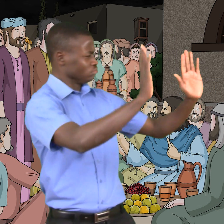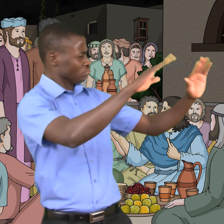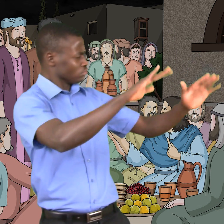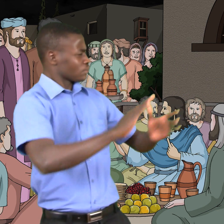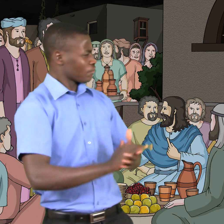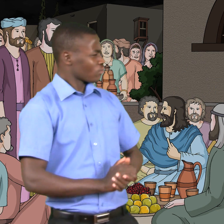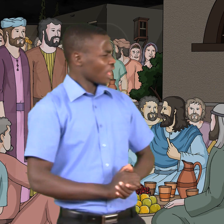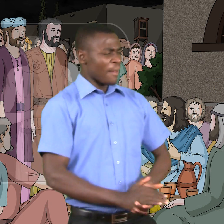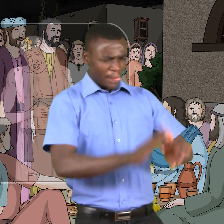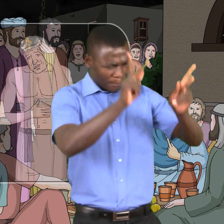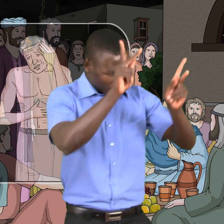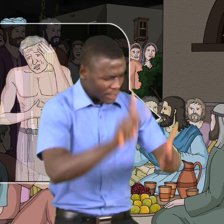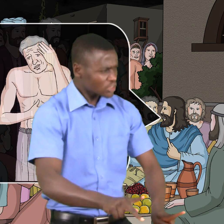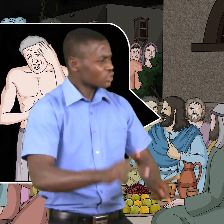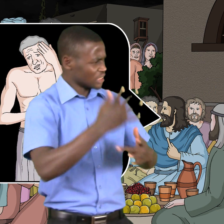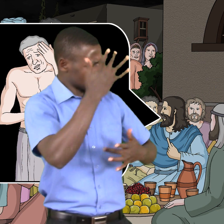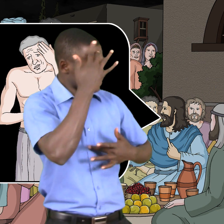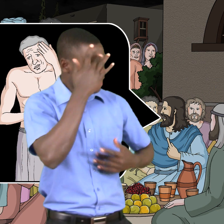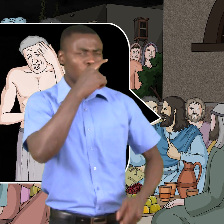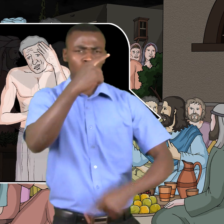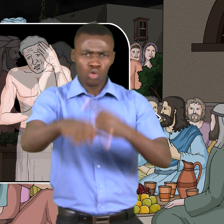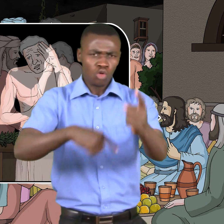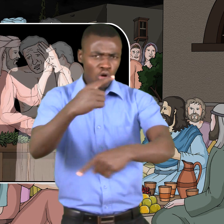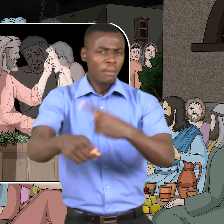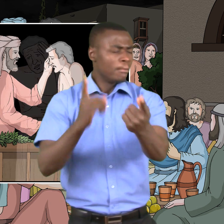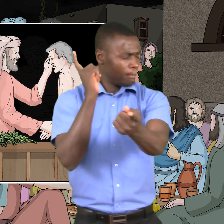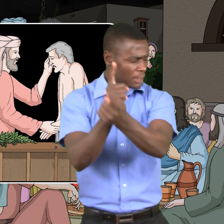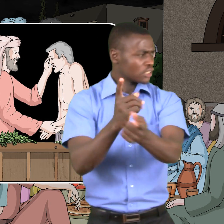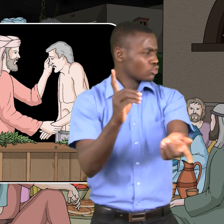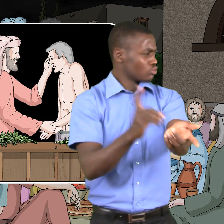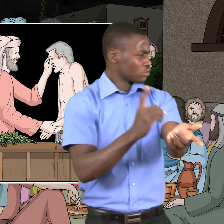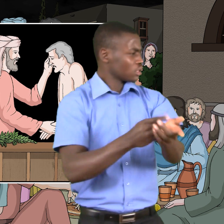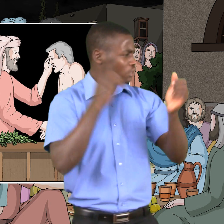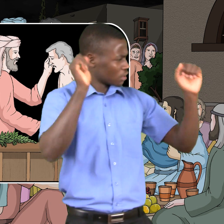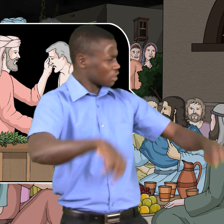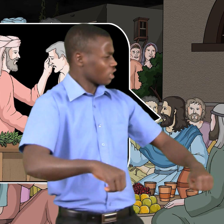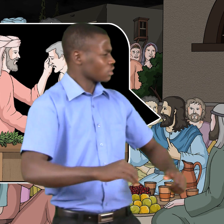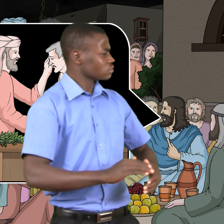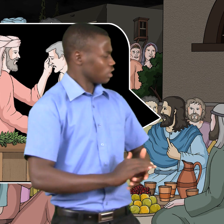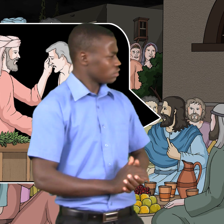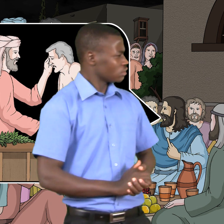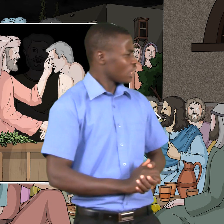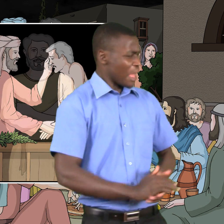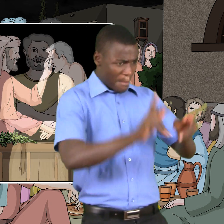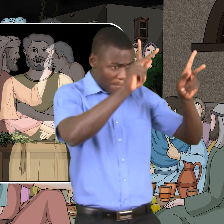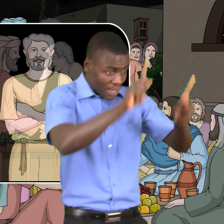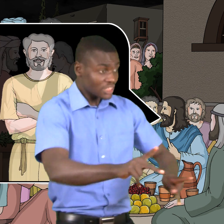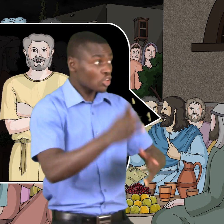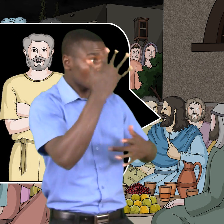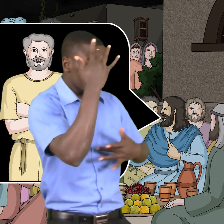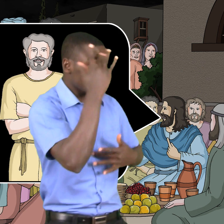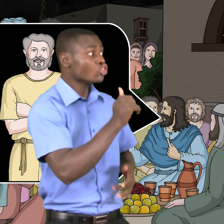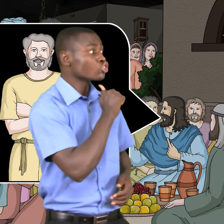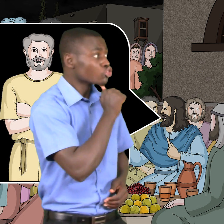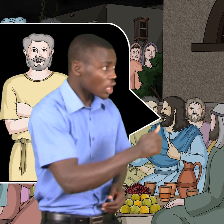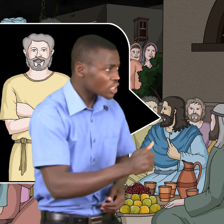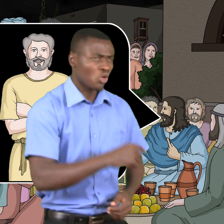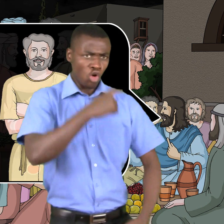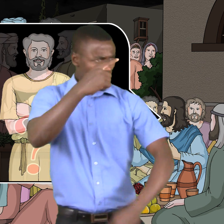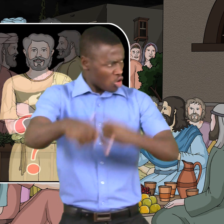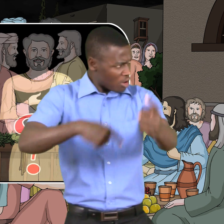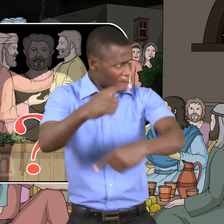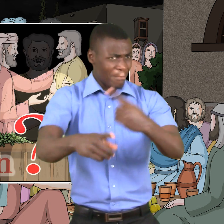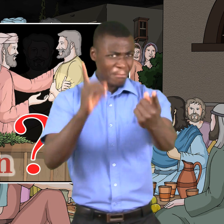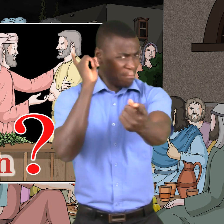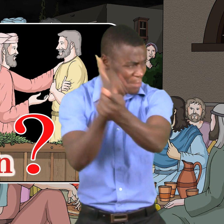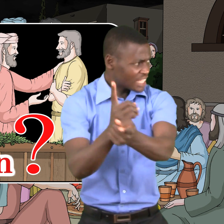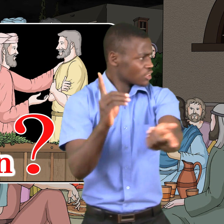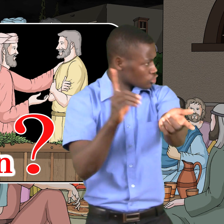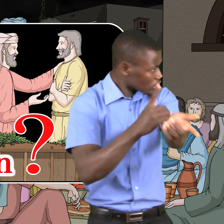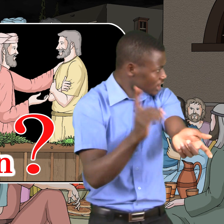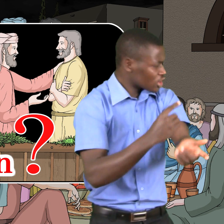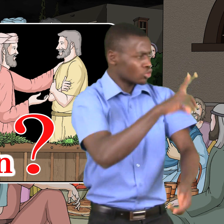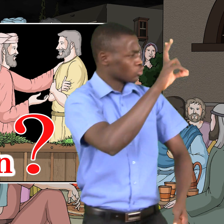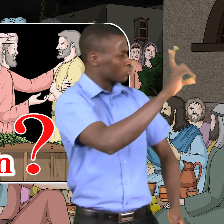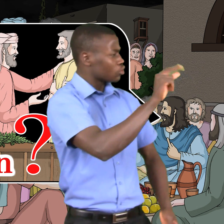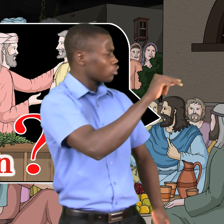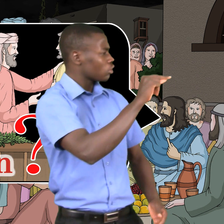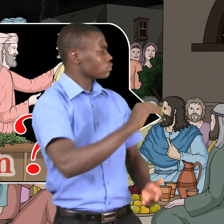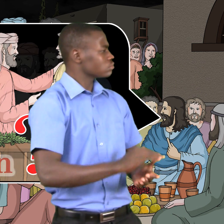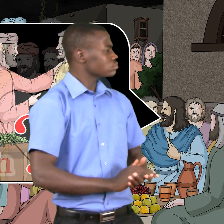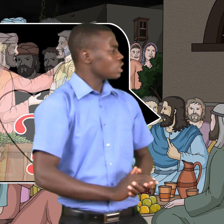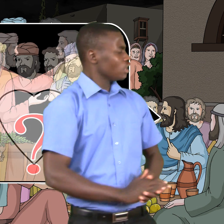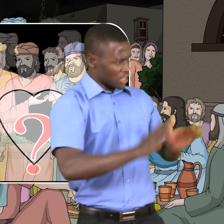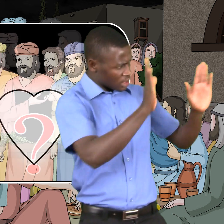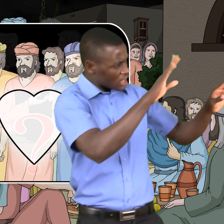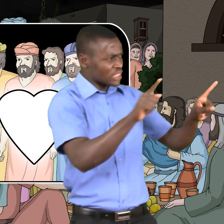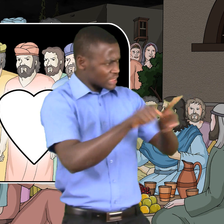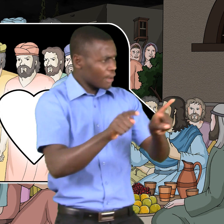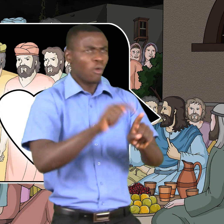On hearing this, Jesus told them, “It is not the healthy who need a doctor, but the sick.